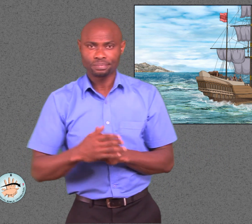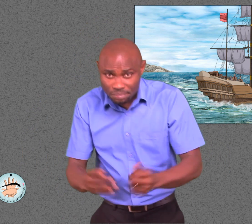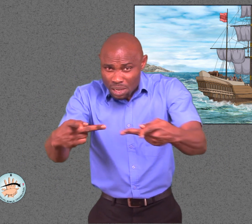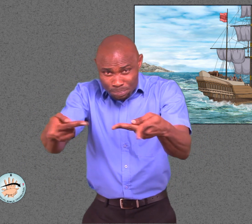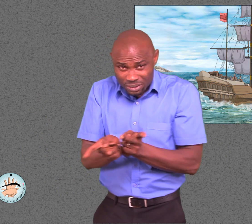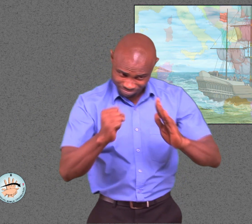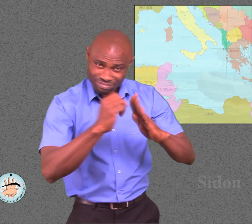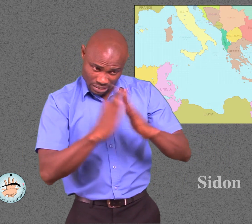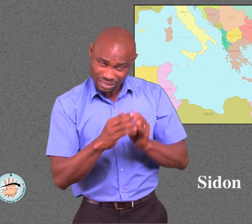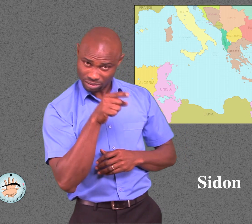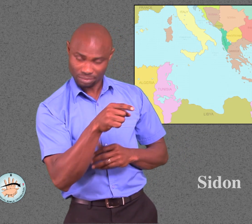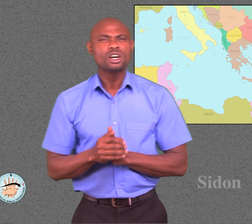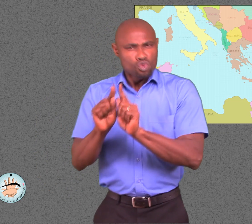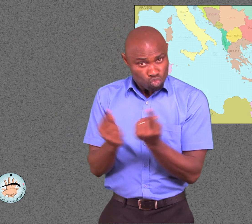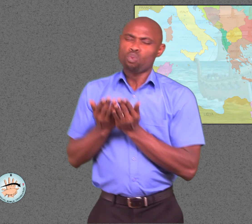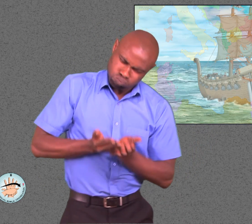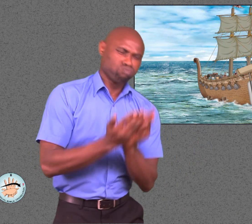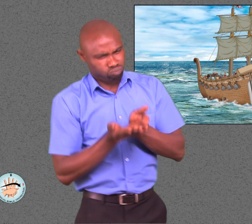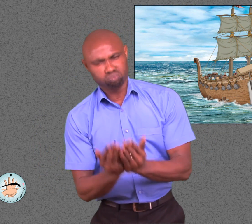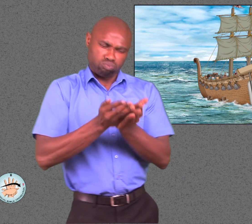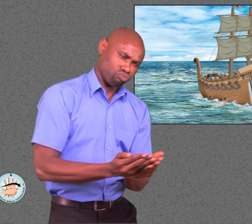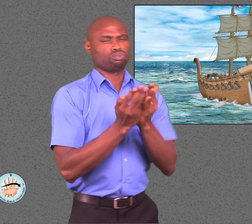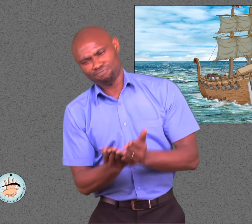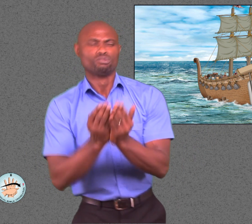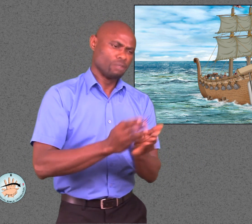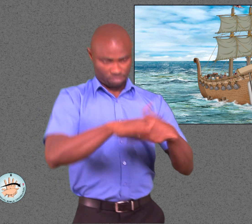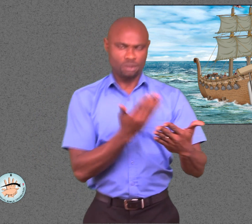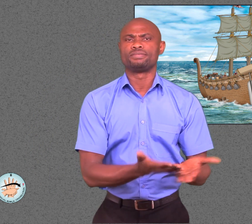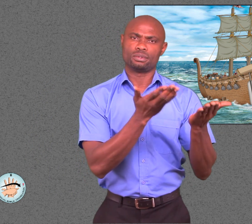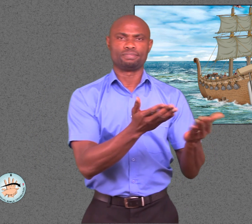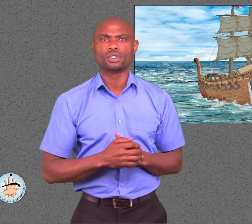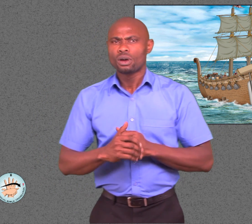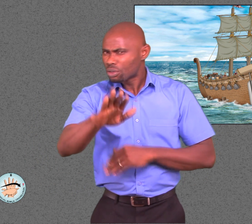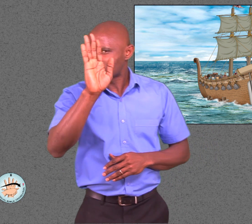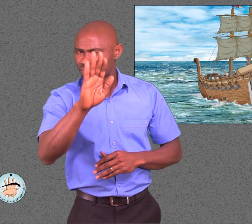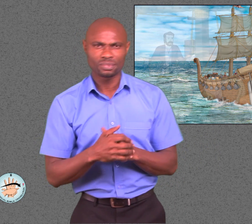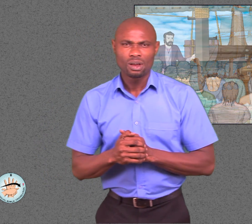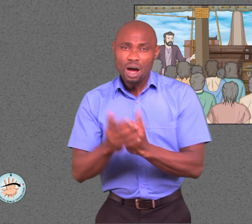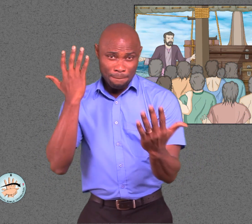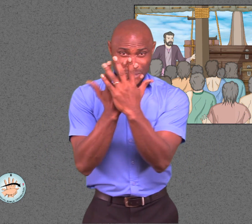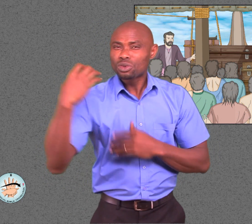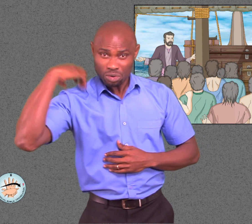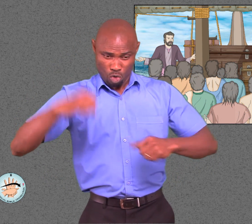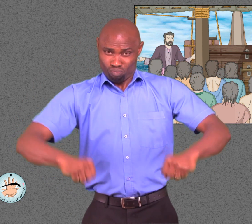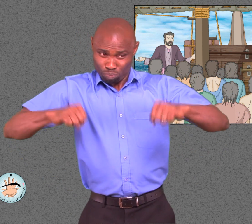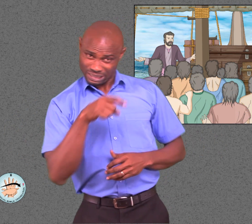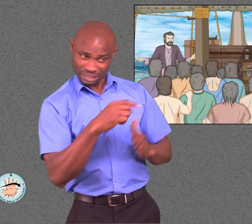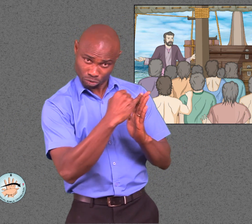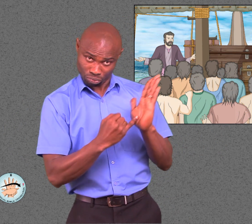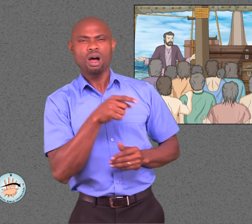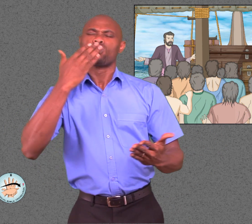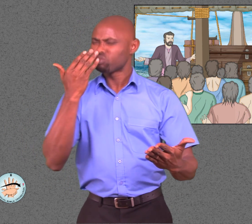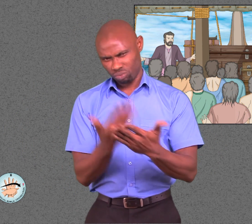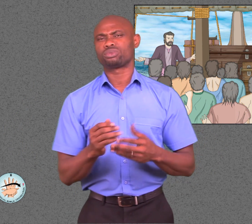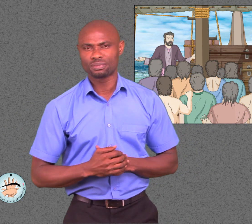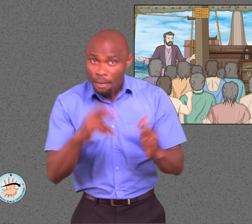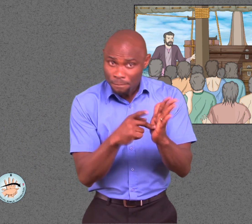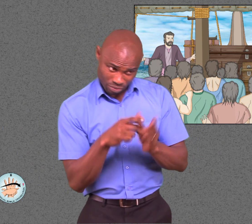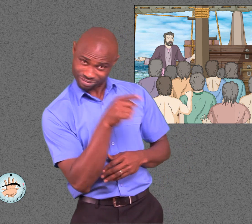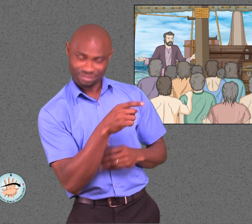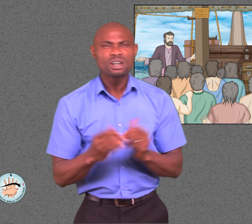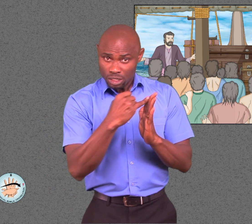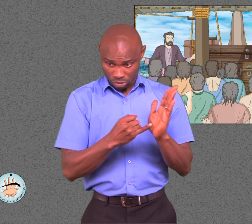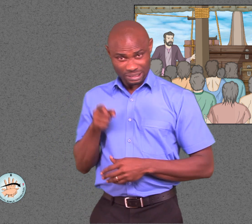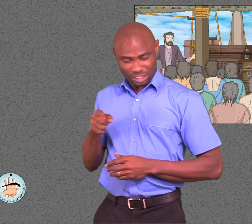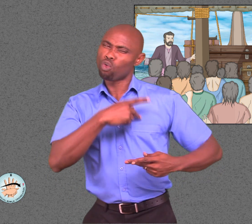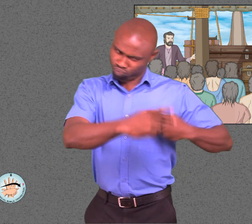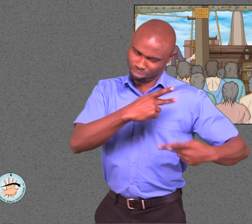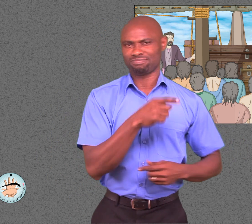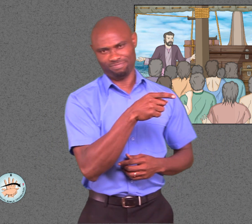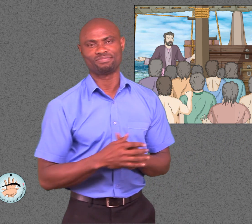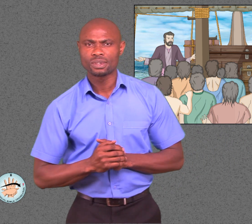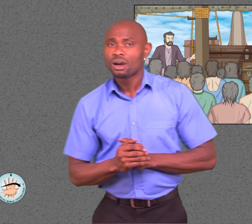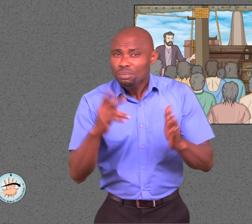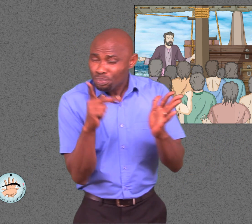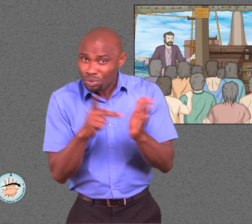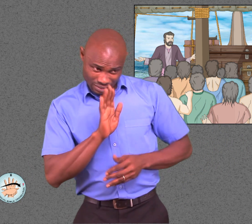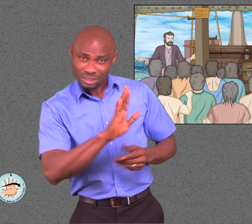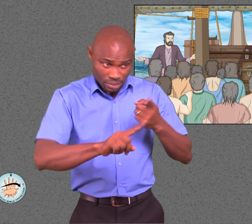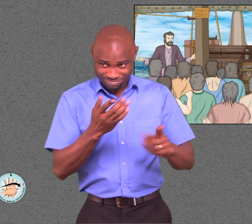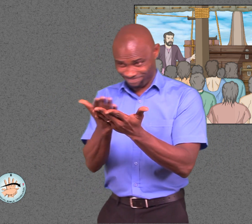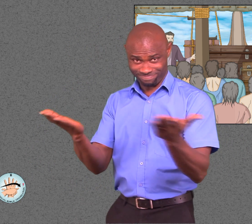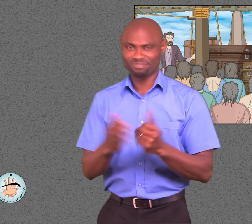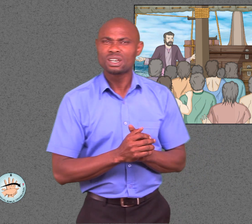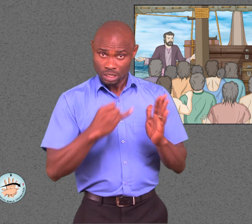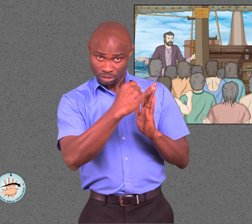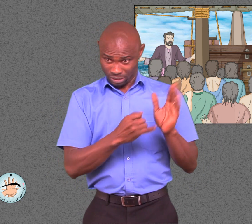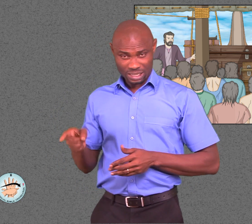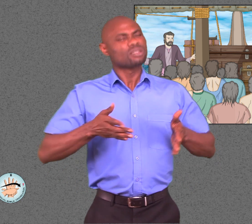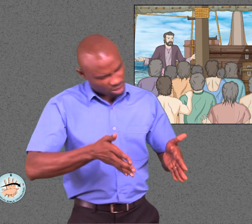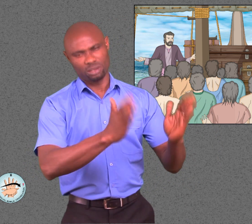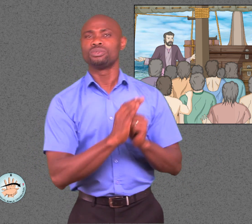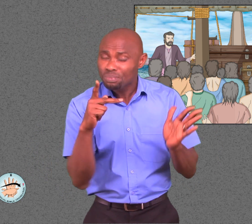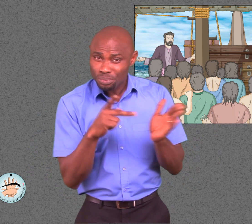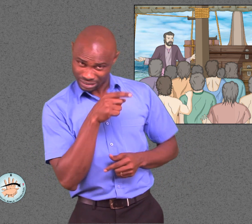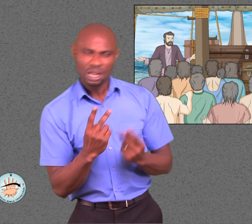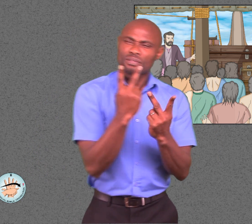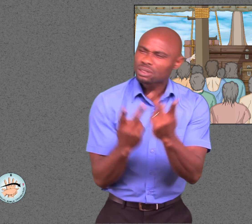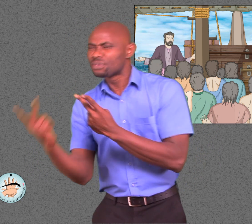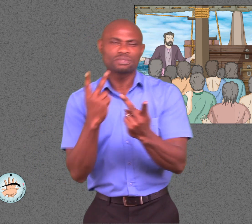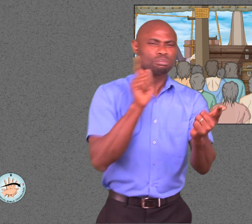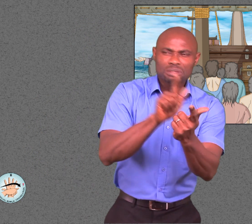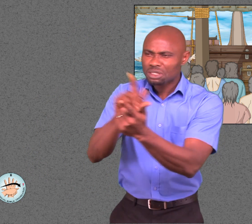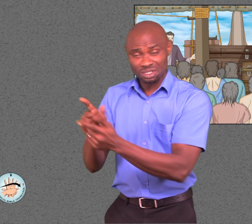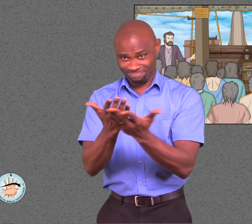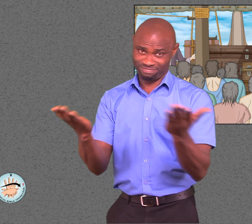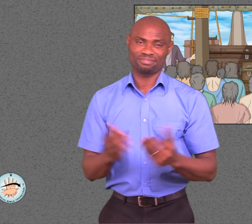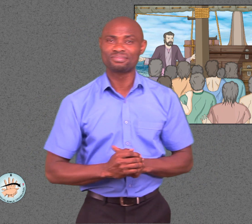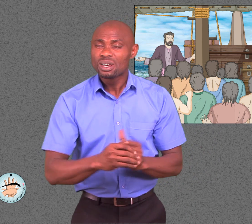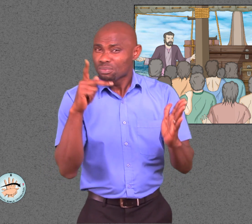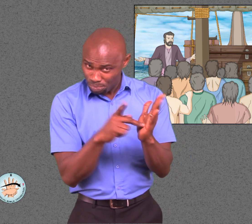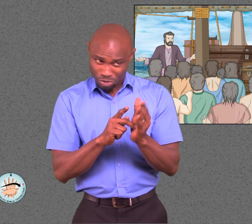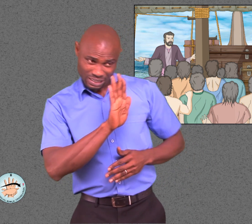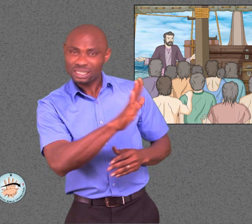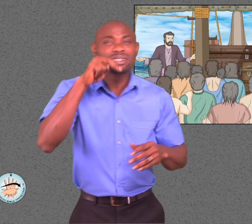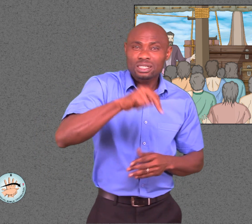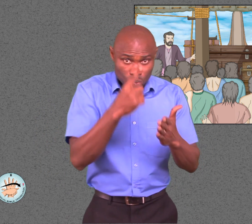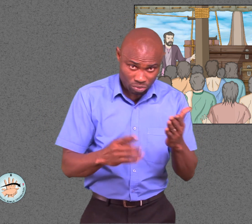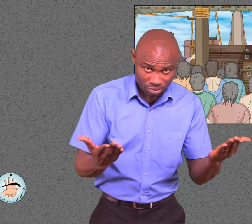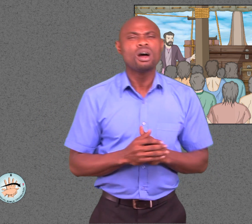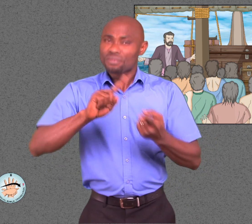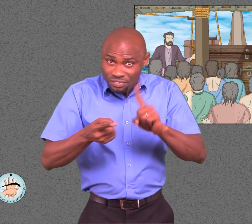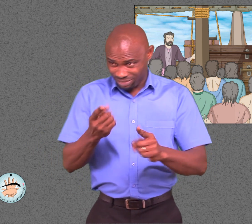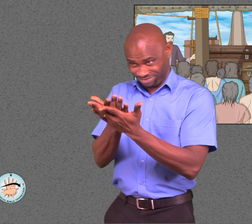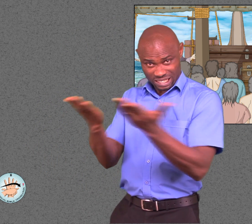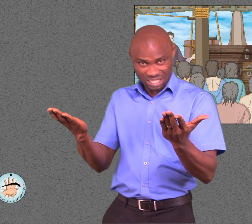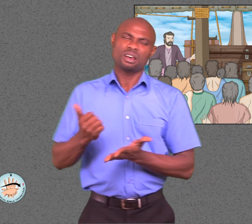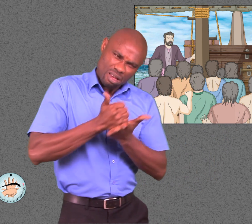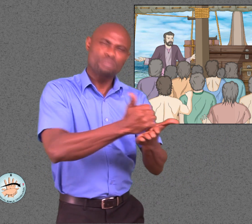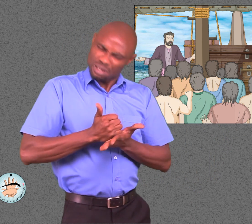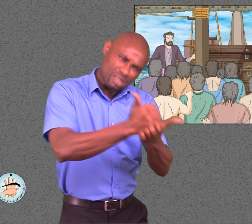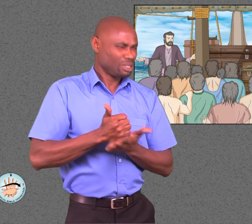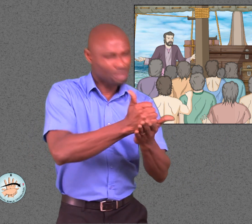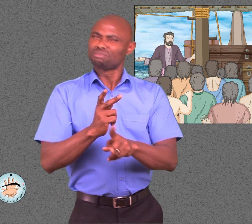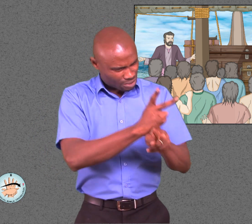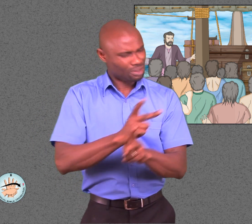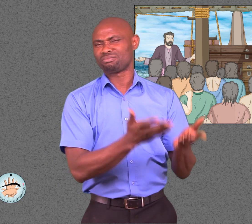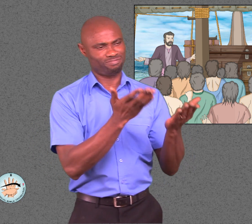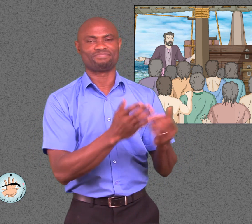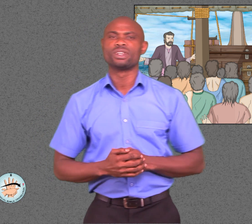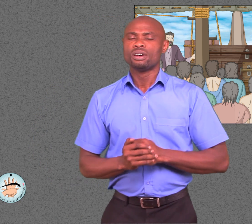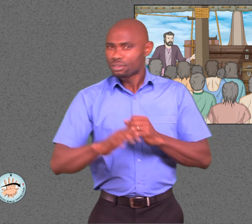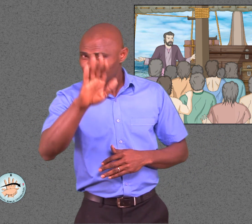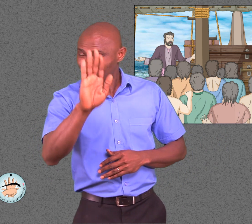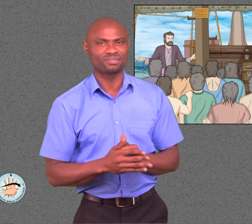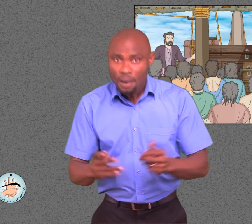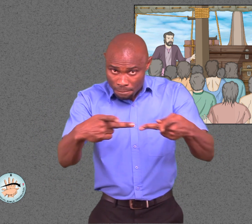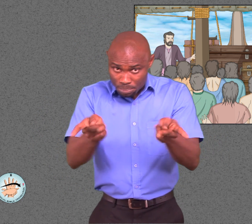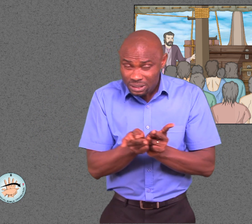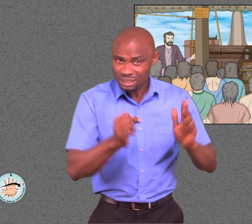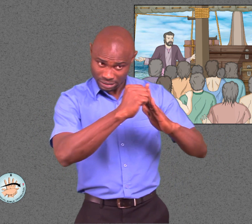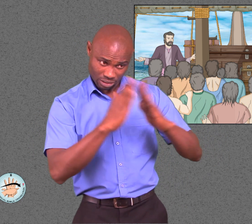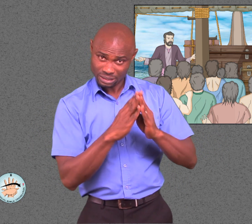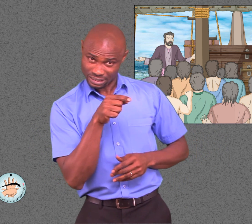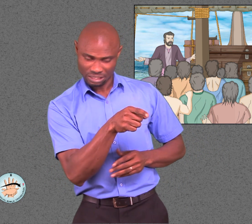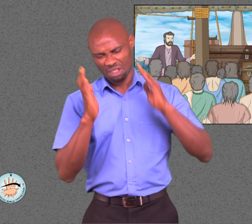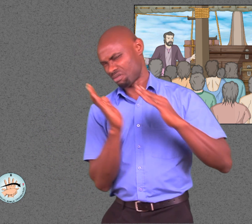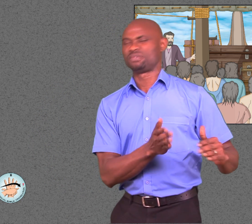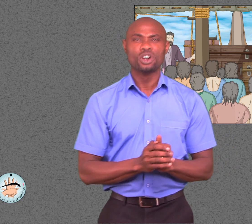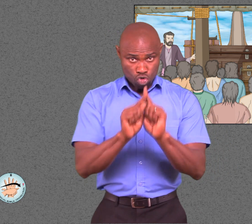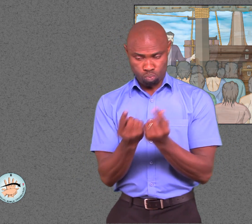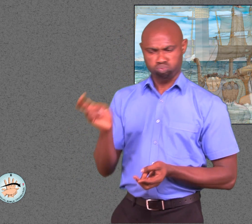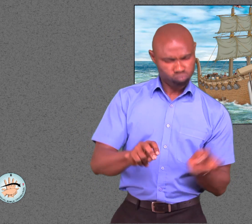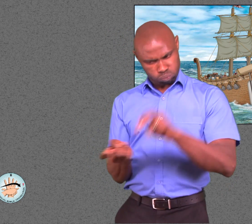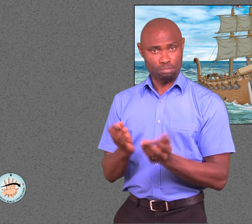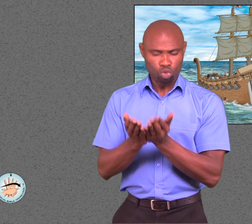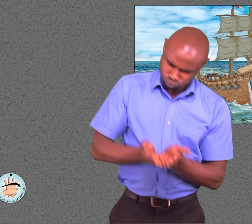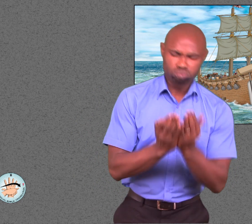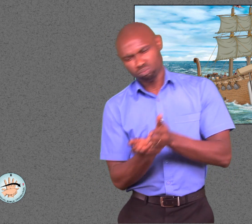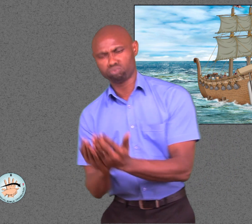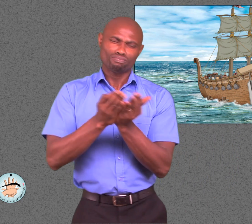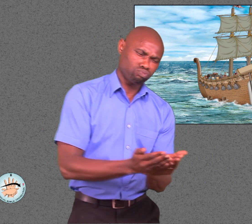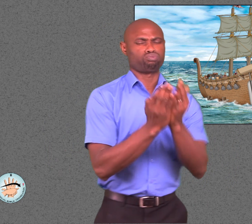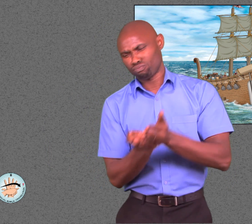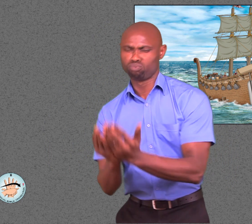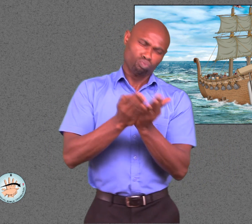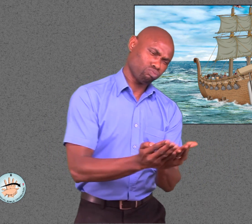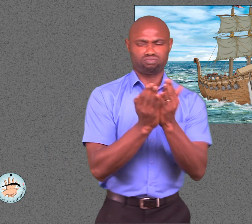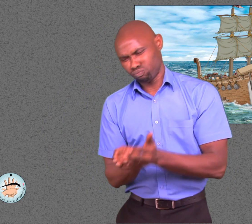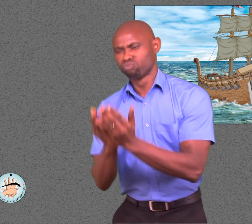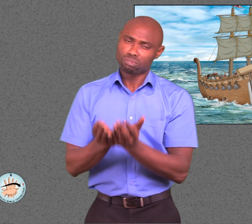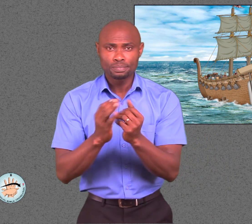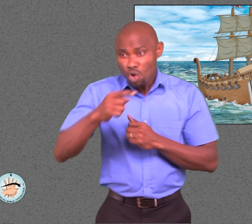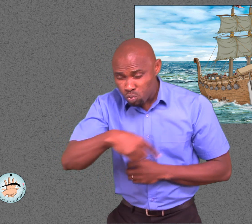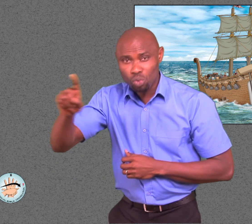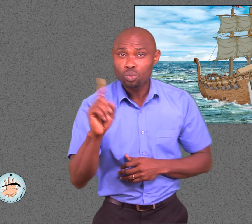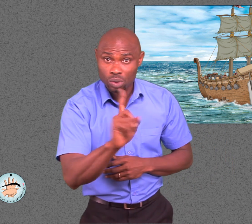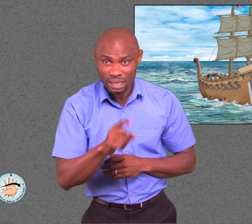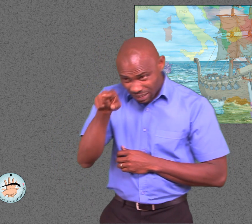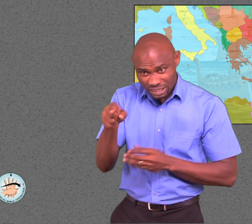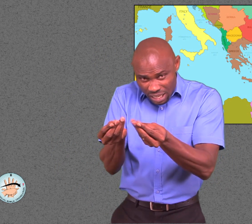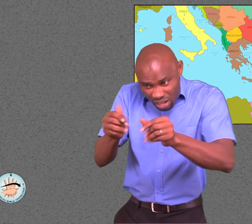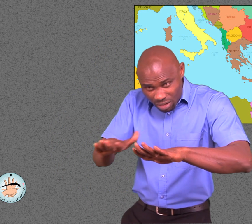The next day we landed at Sidon, and Julius treated Paul with consideration, allowing him to visit his friends and receive their care.